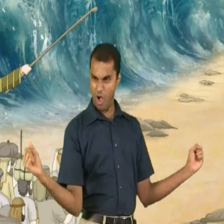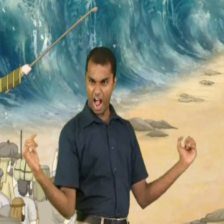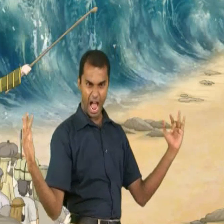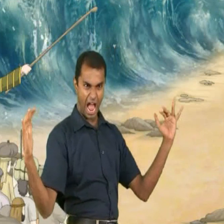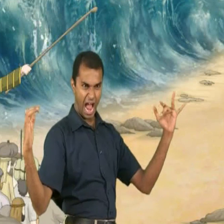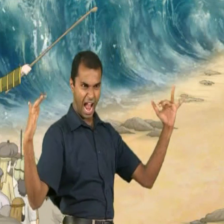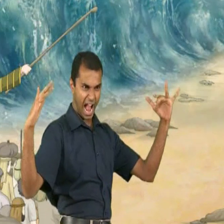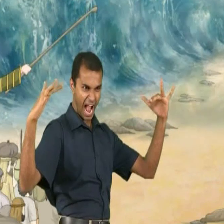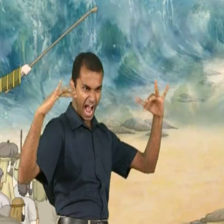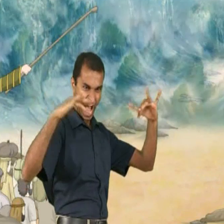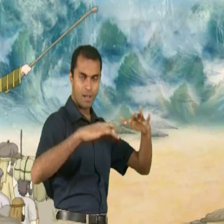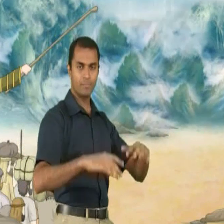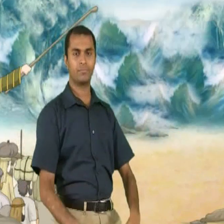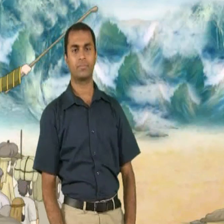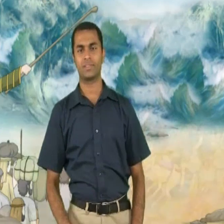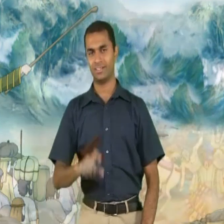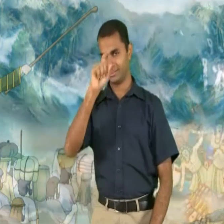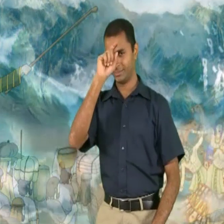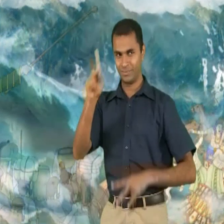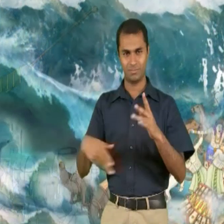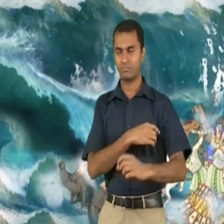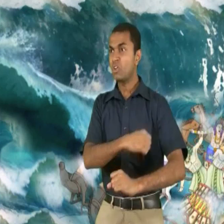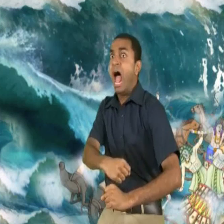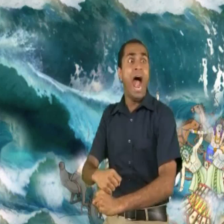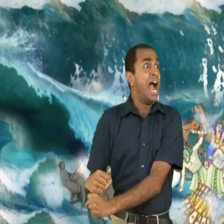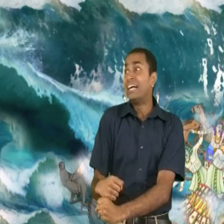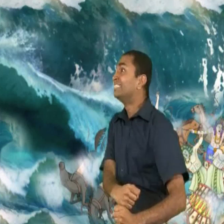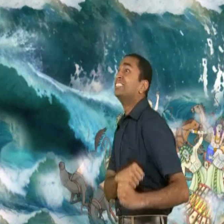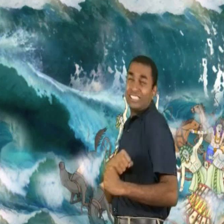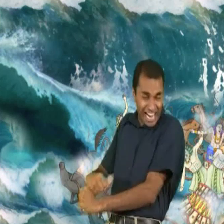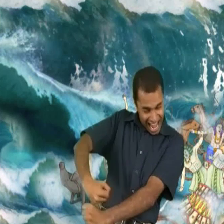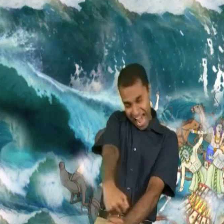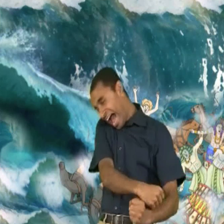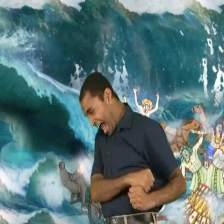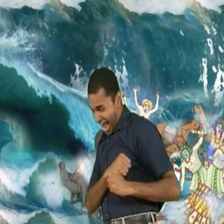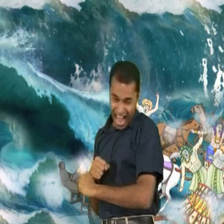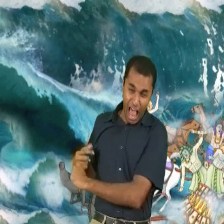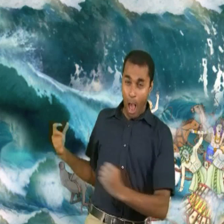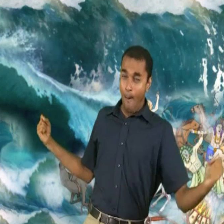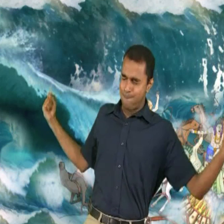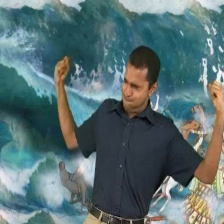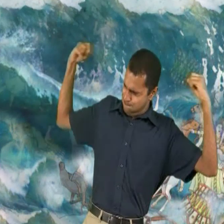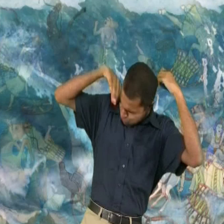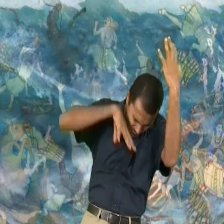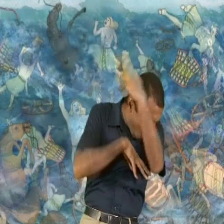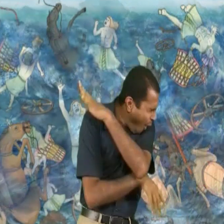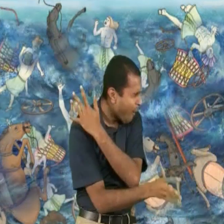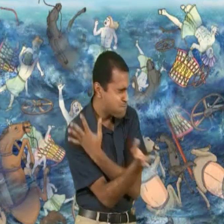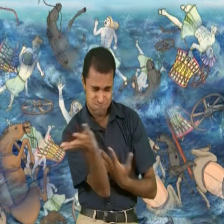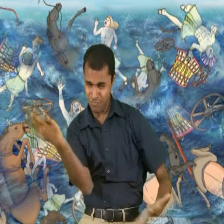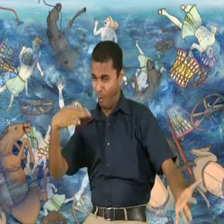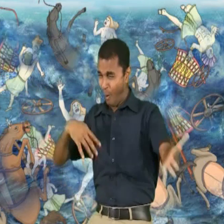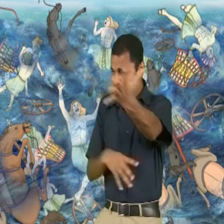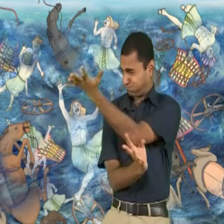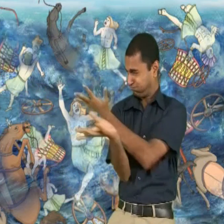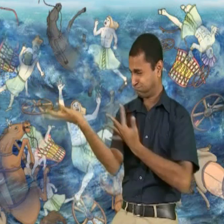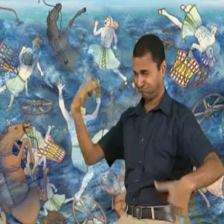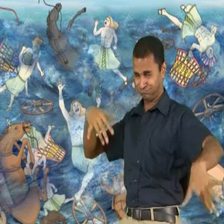As the Egyptians were retreating, the LORD swept them into the sea.